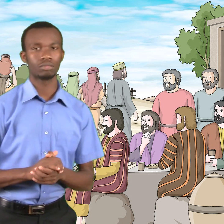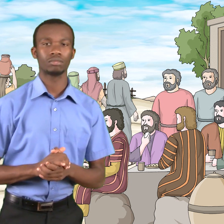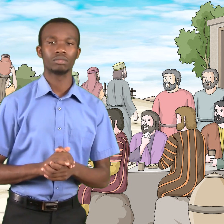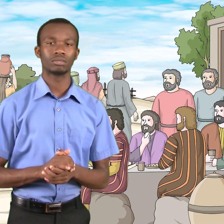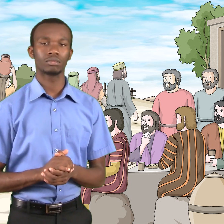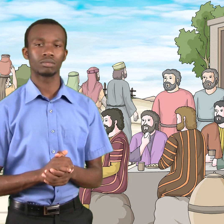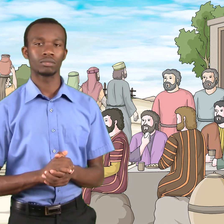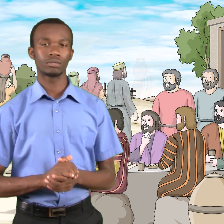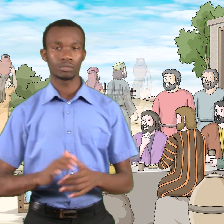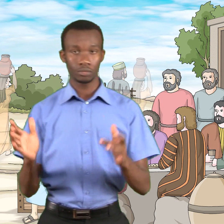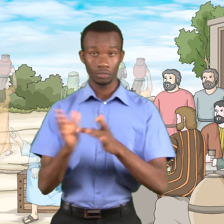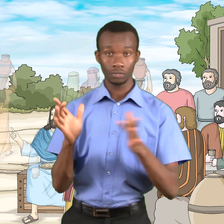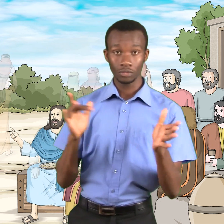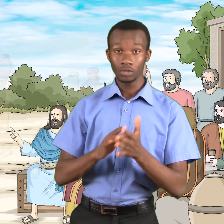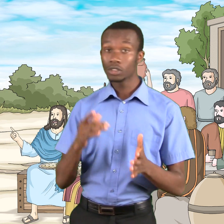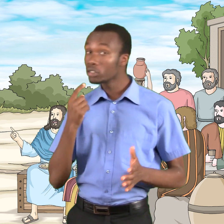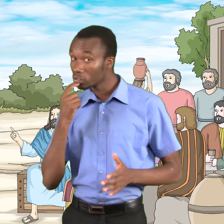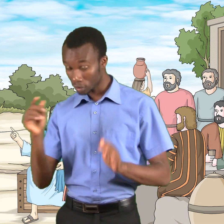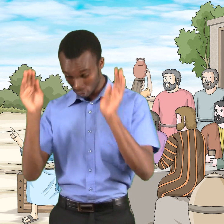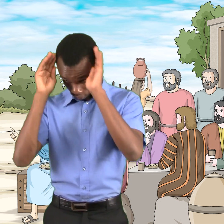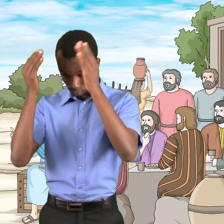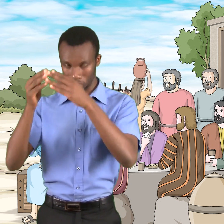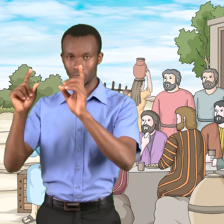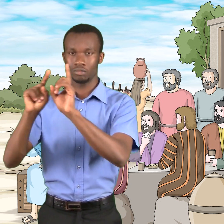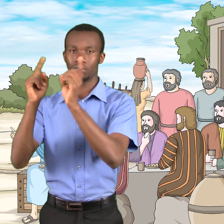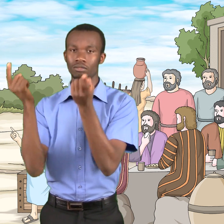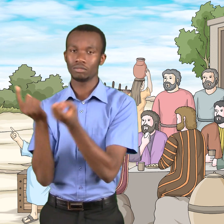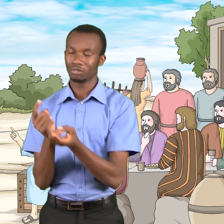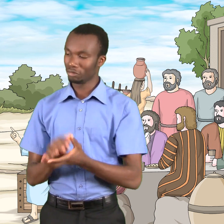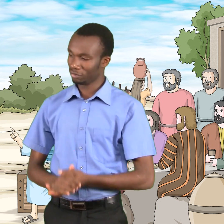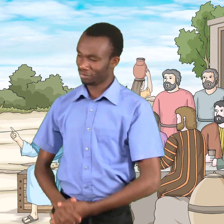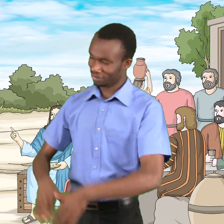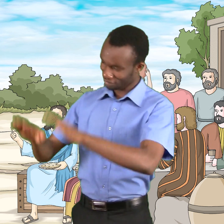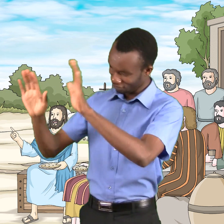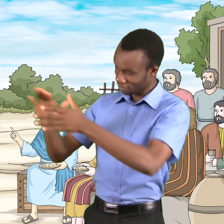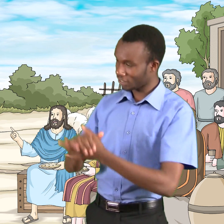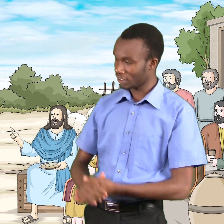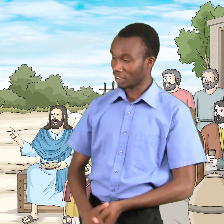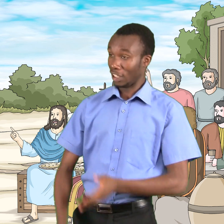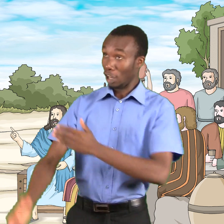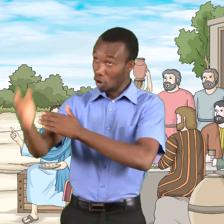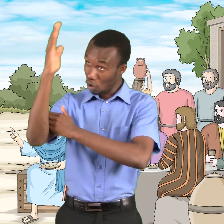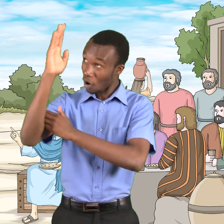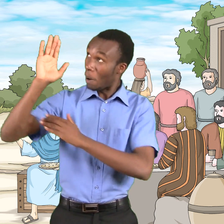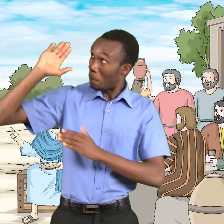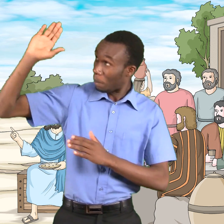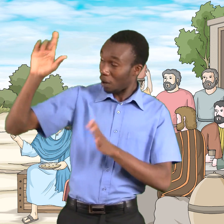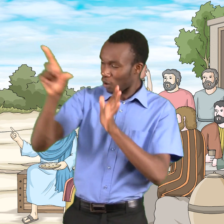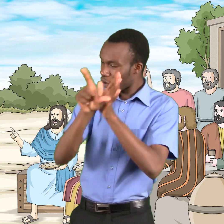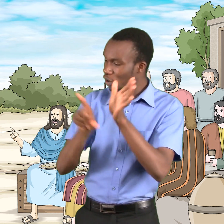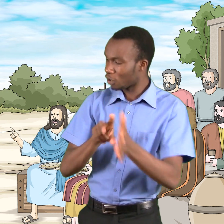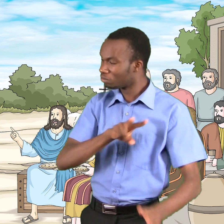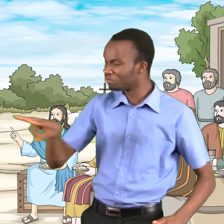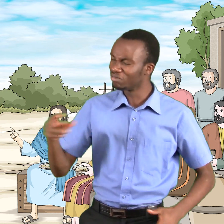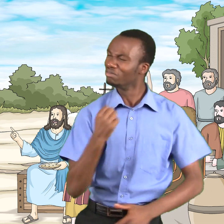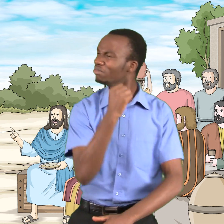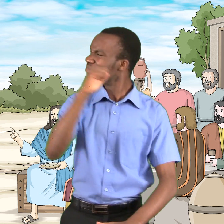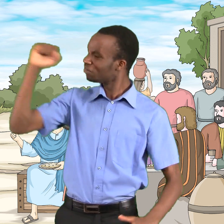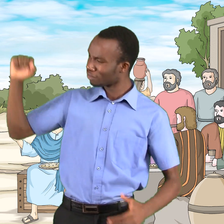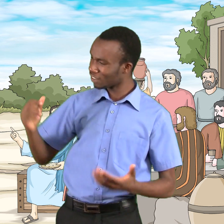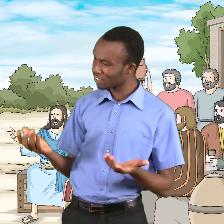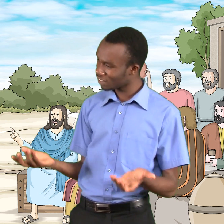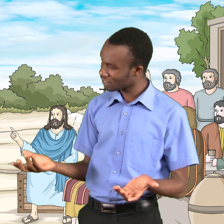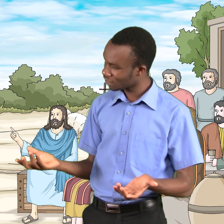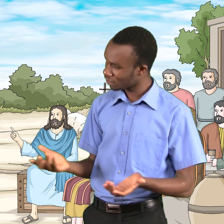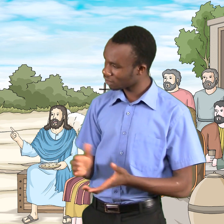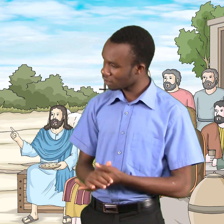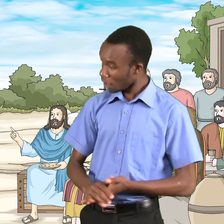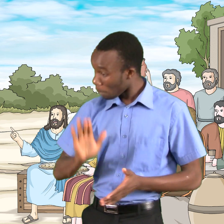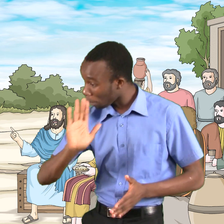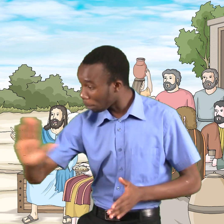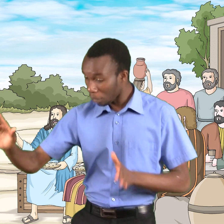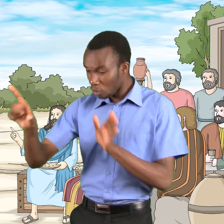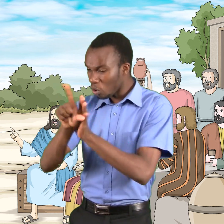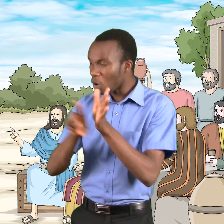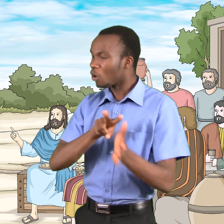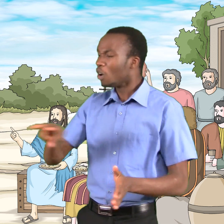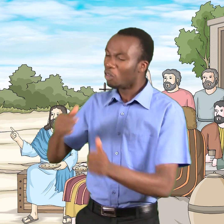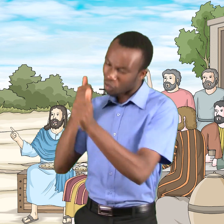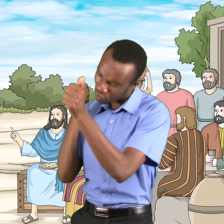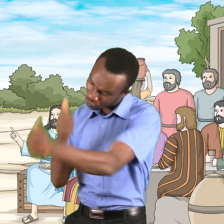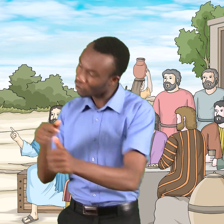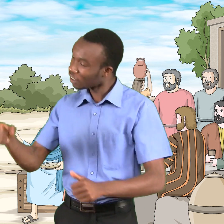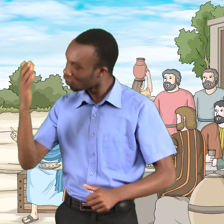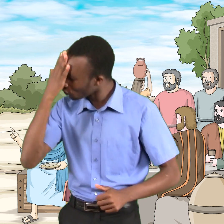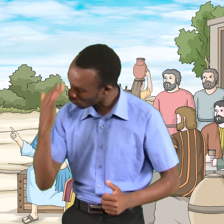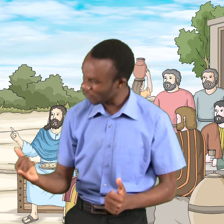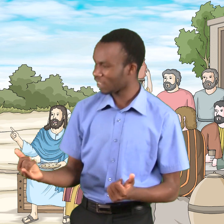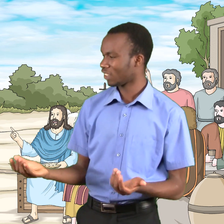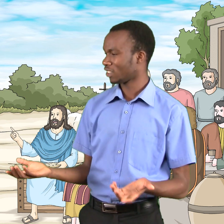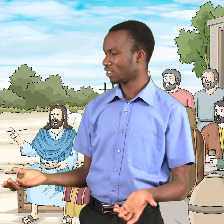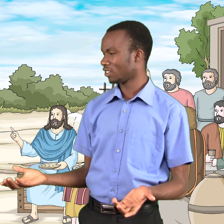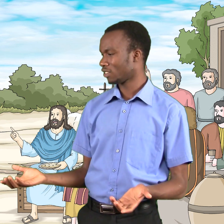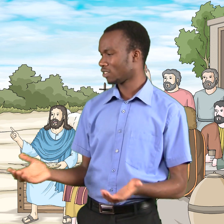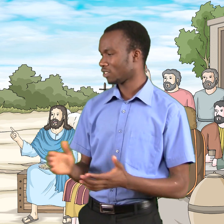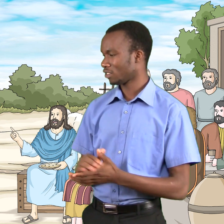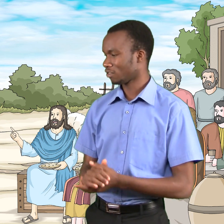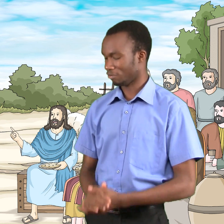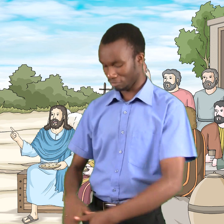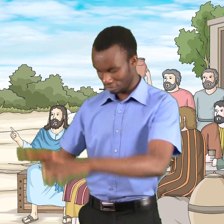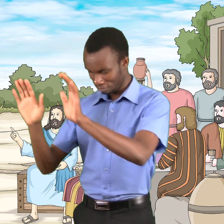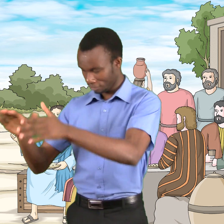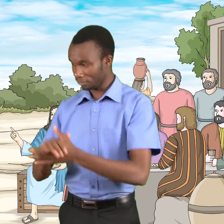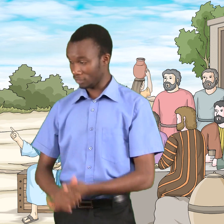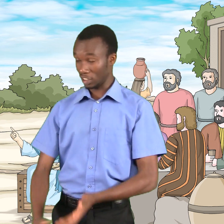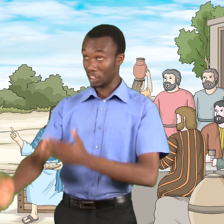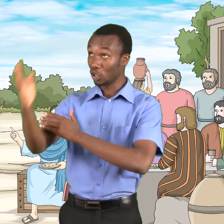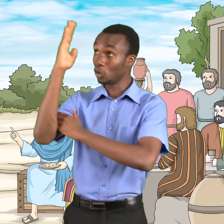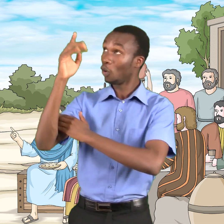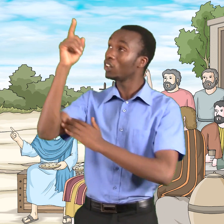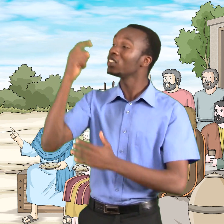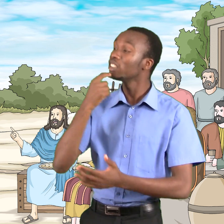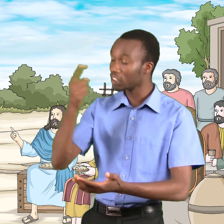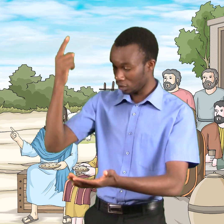Jesus replied, “And why do you break the command of God for the sake of your tradition?